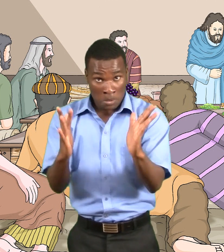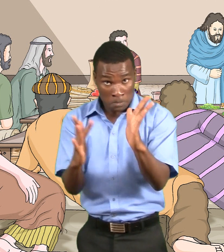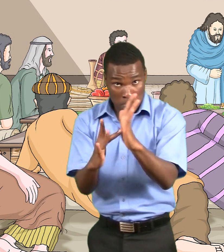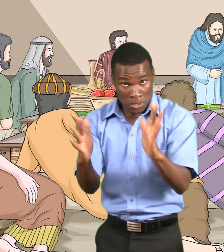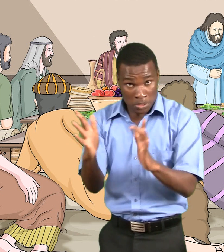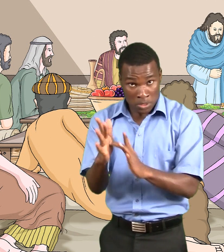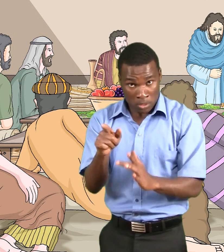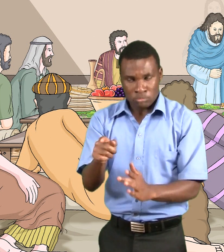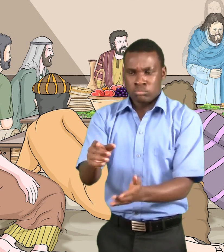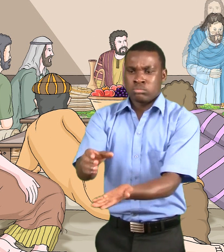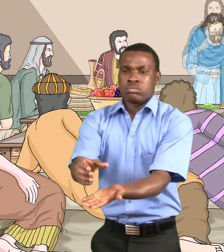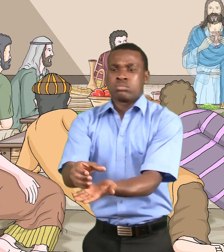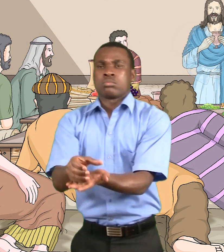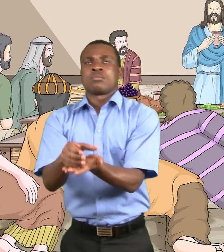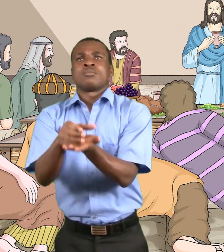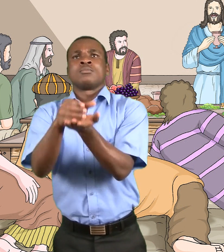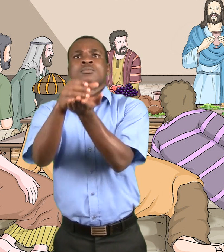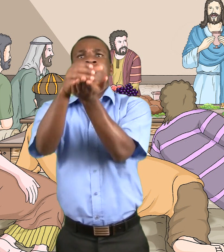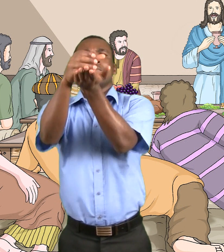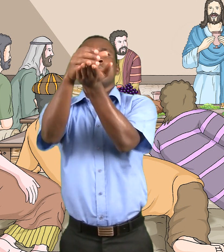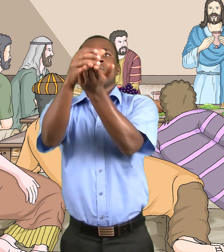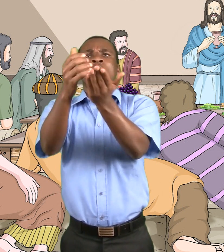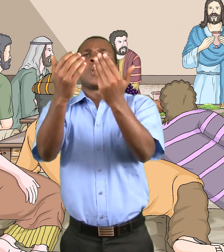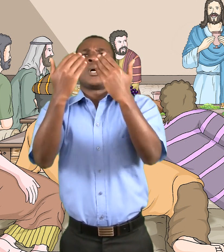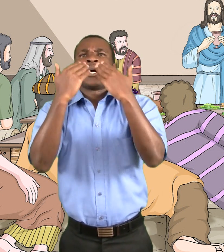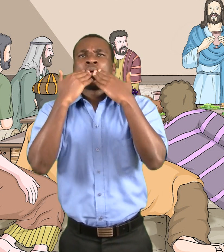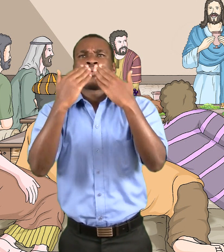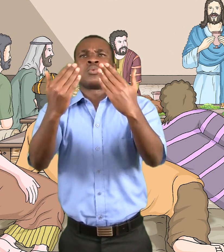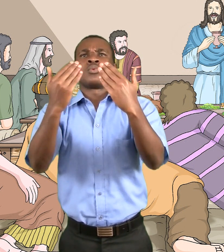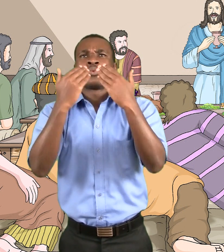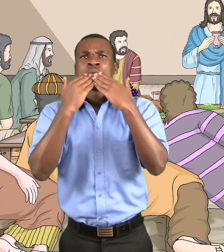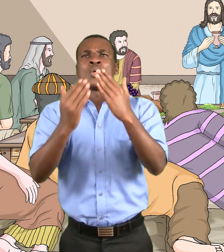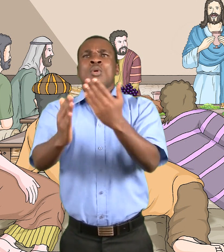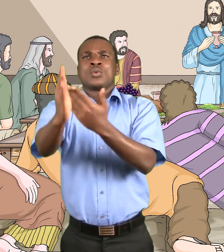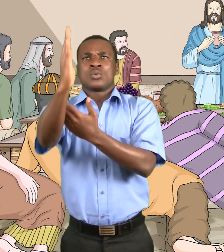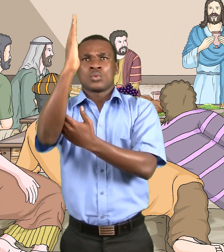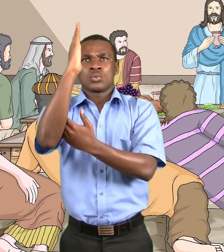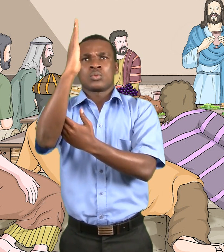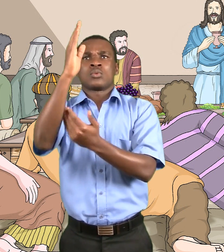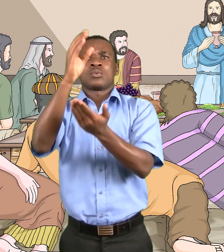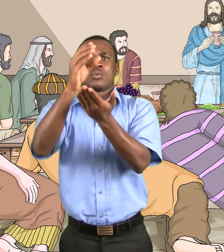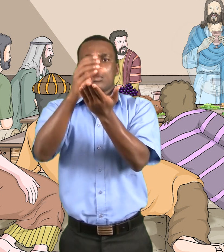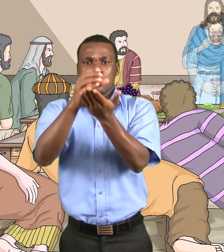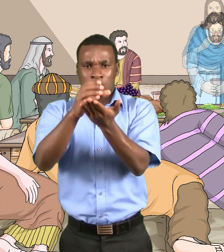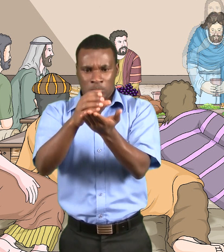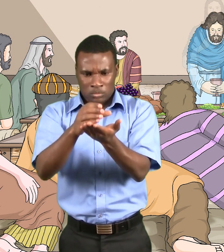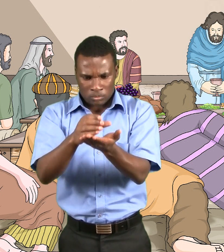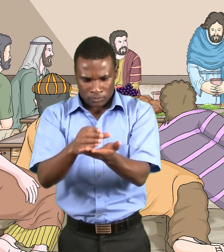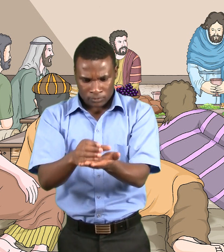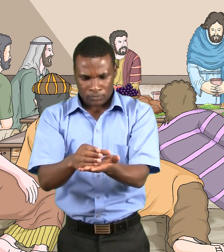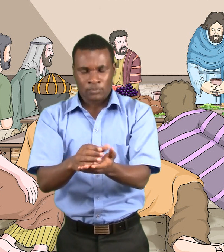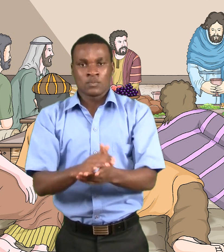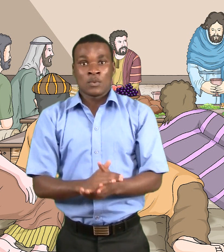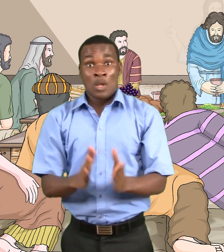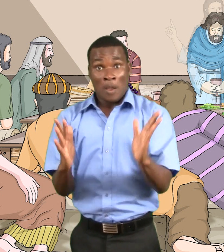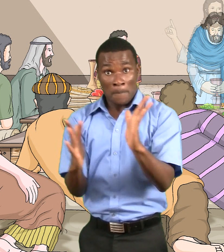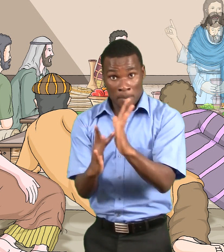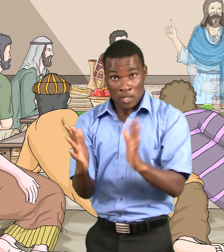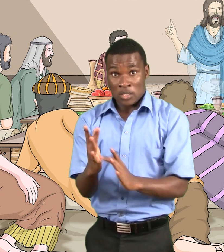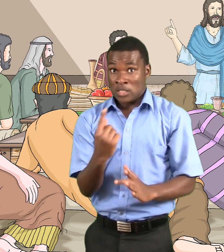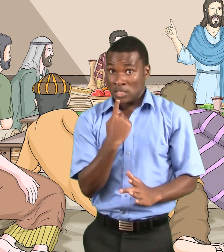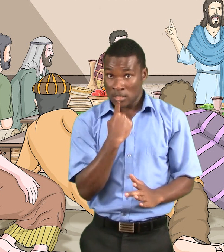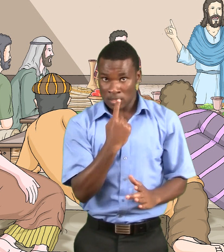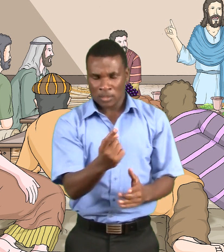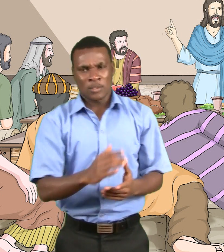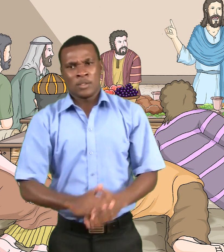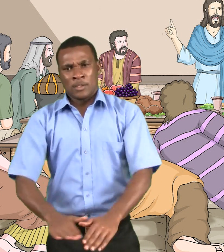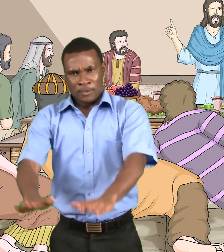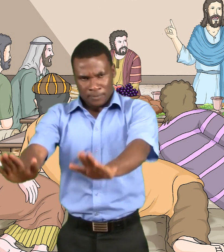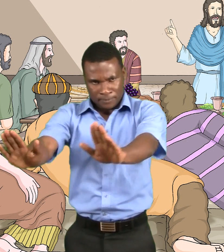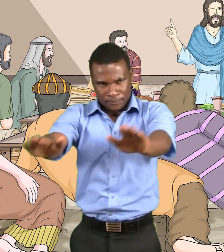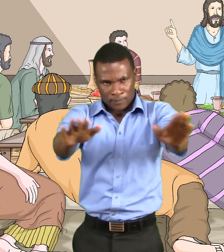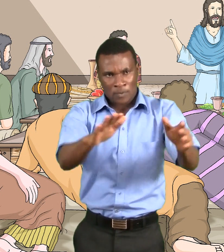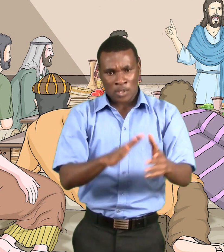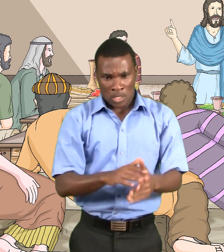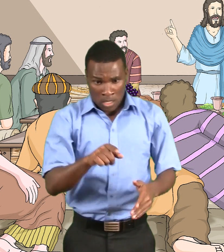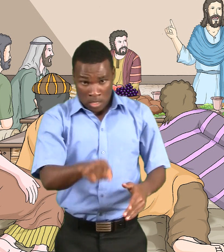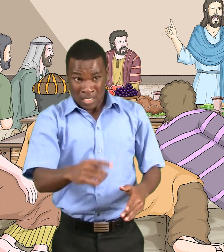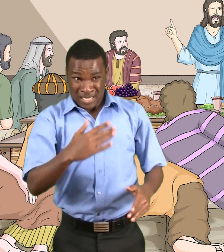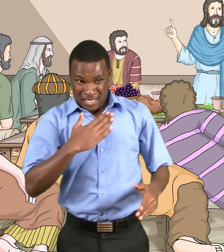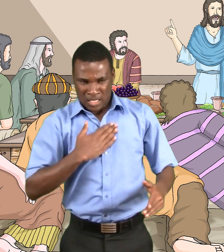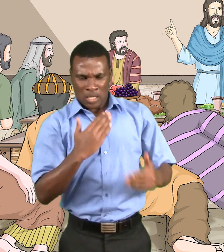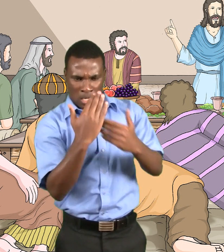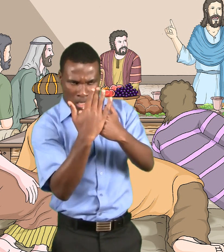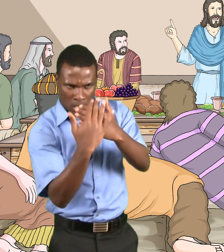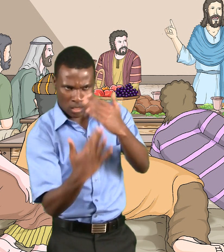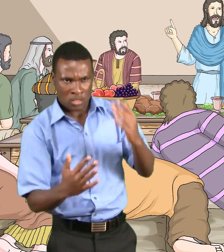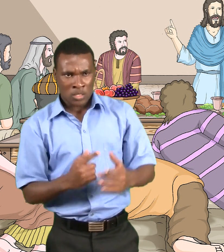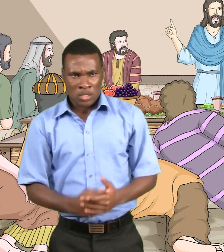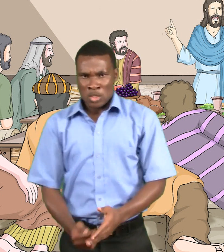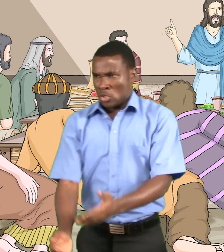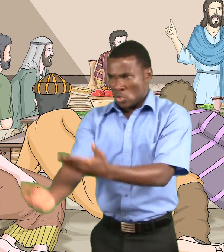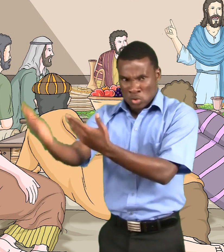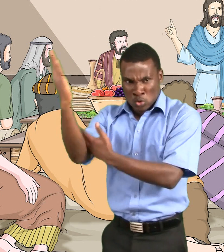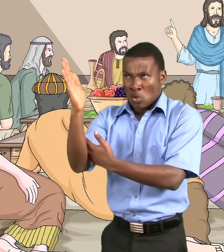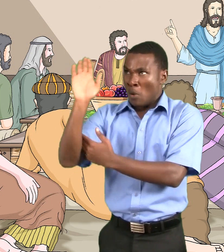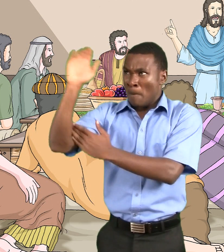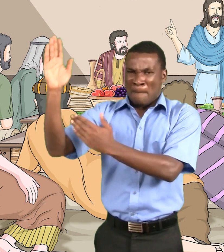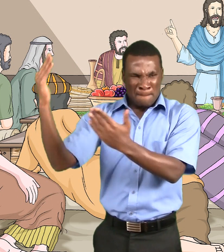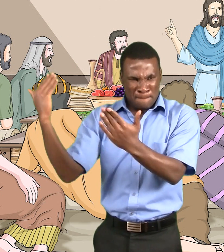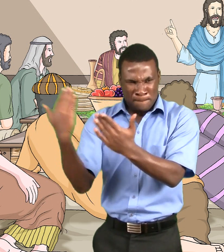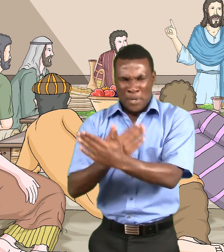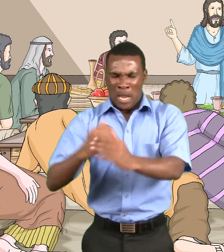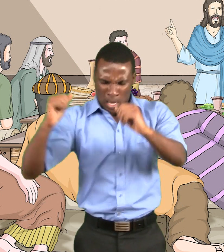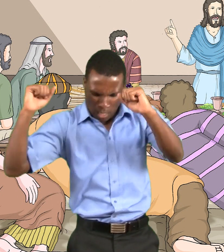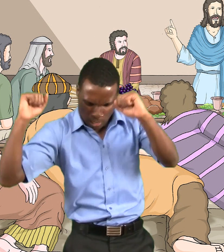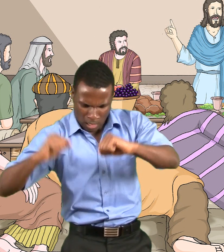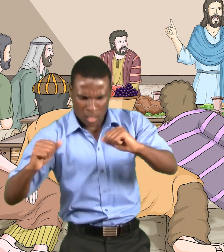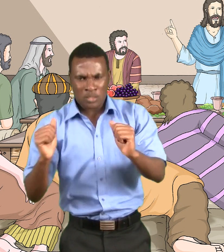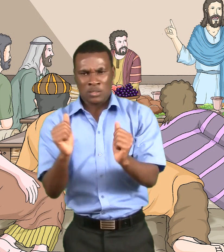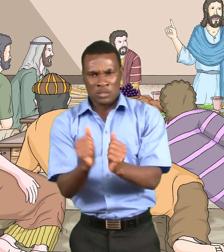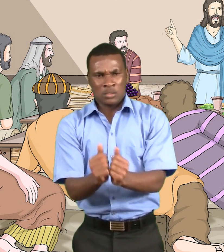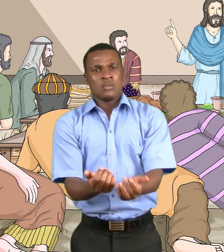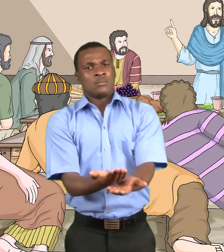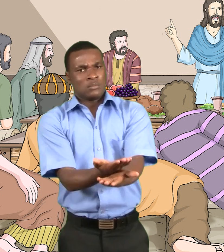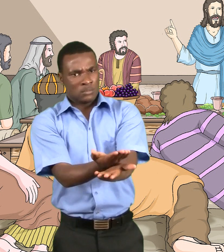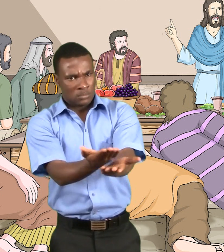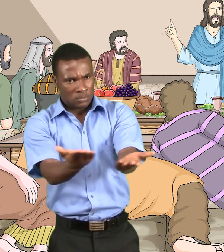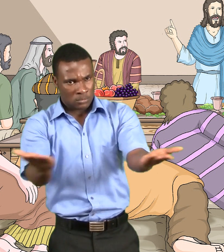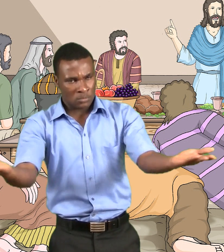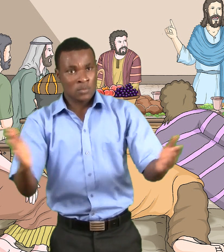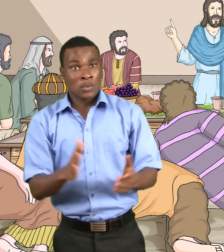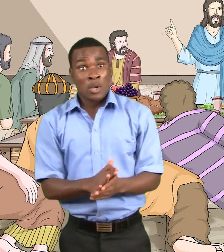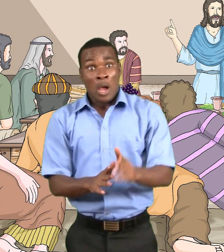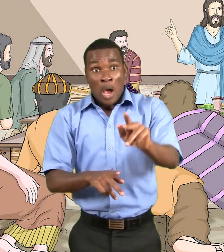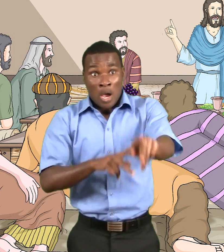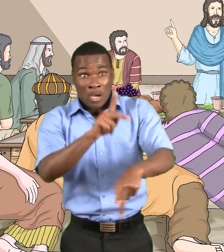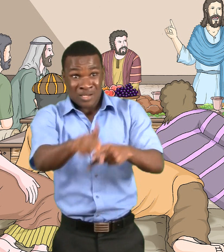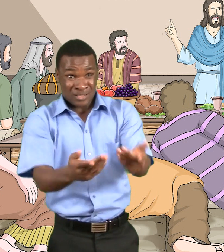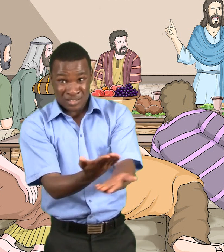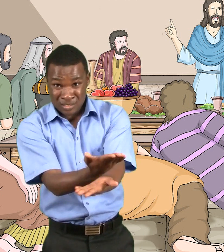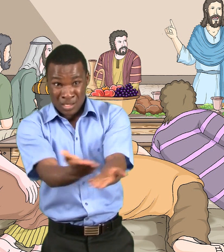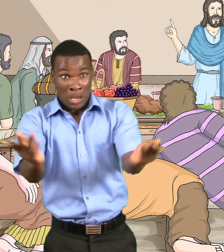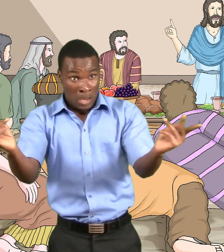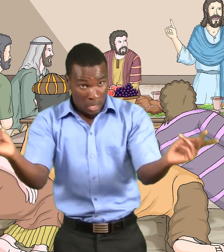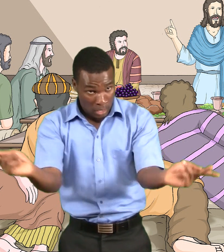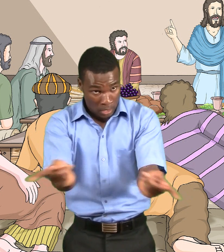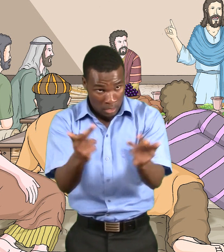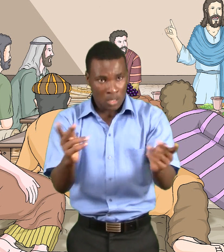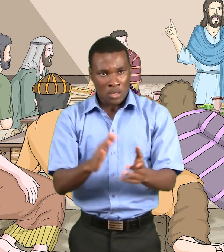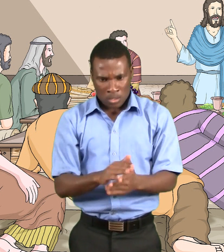Then He took the cup, gave thanks, and gave it to them, saying, “Drink from it, all of you.